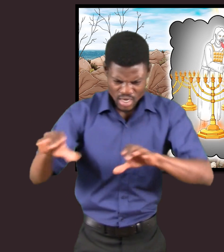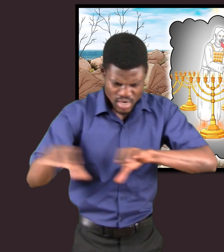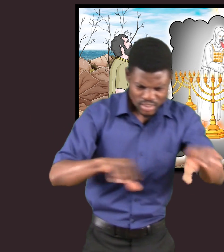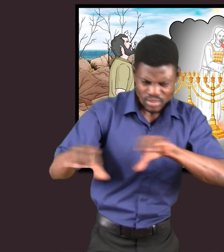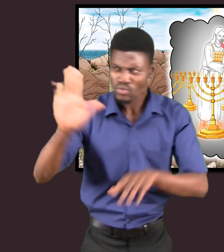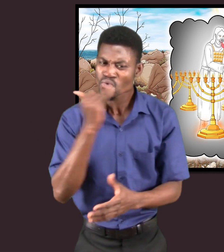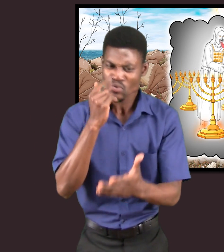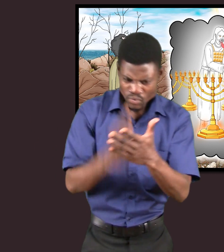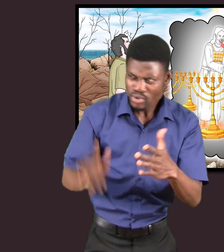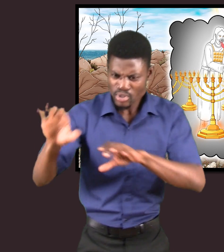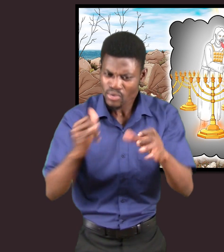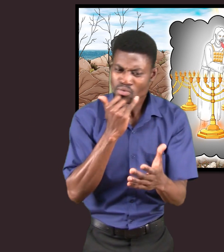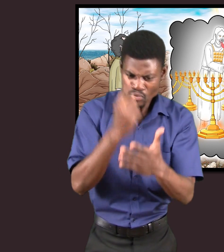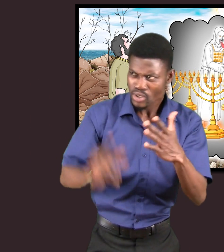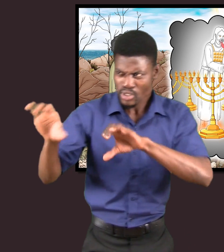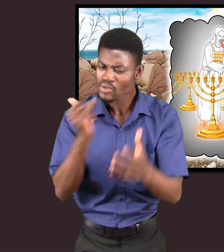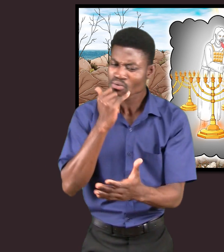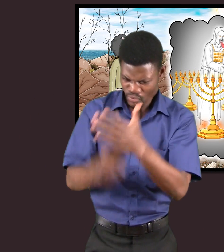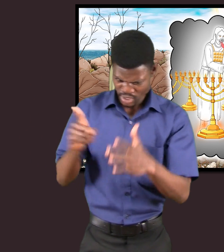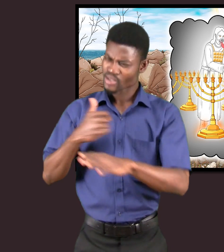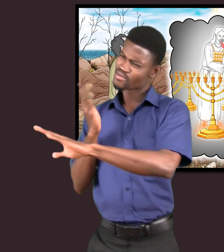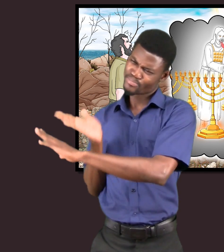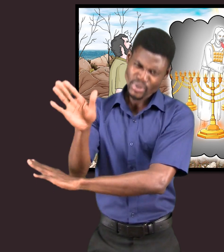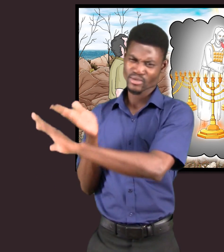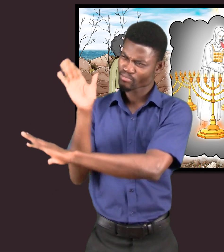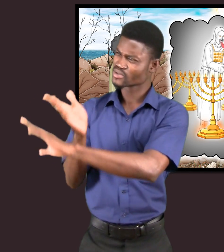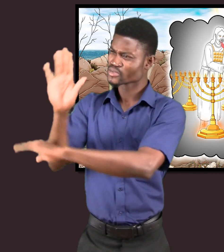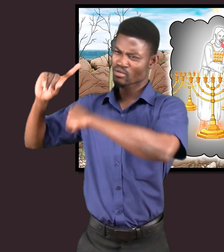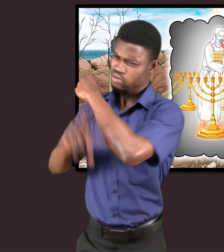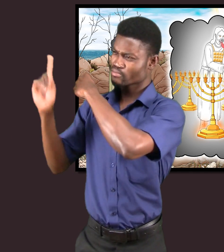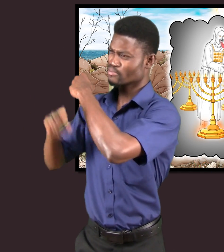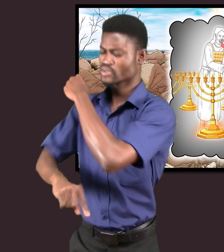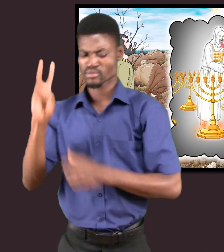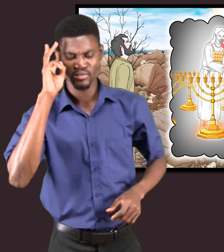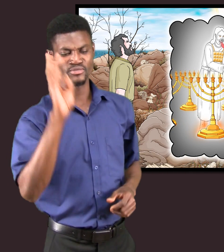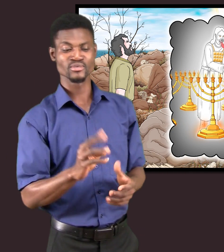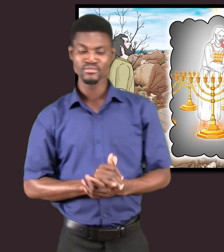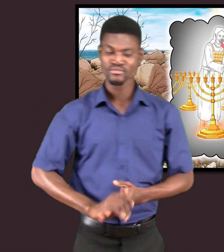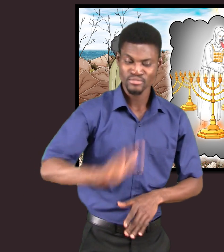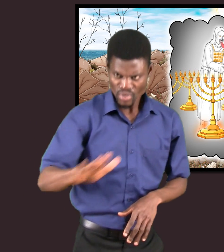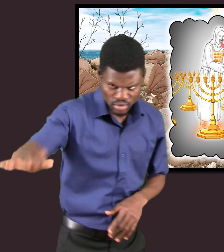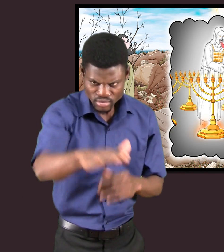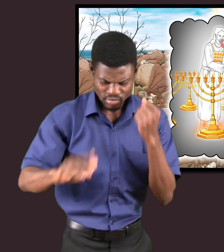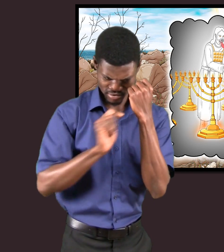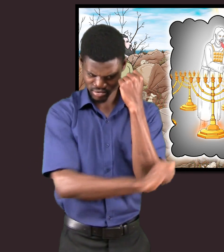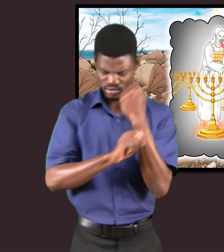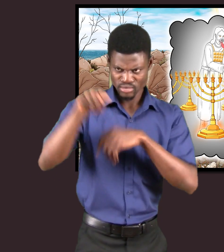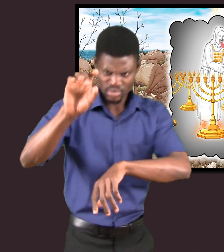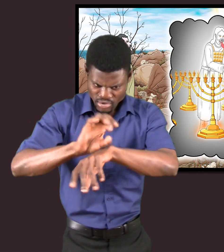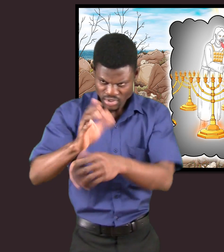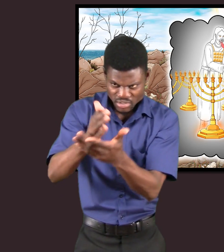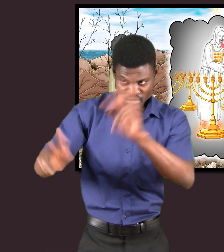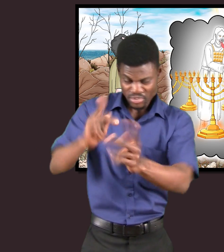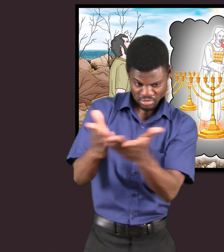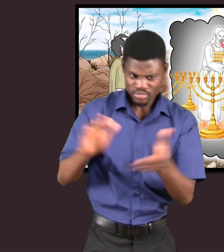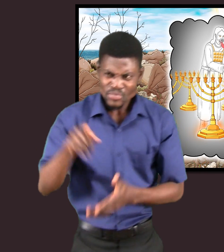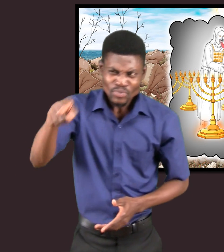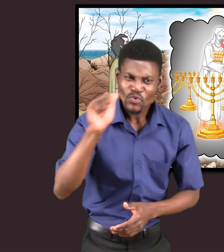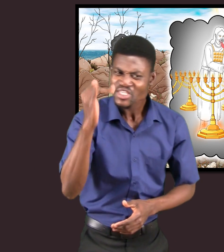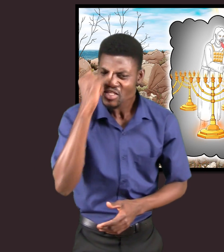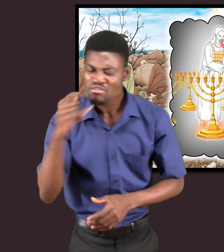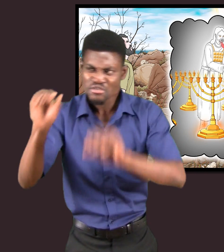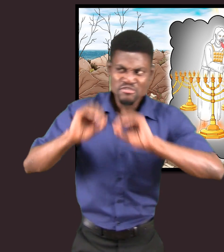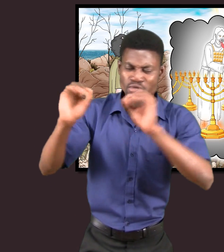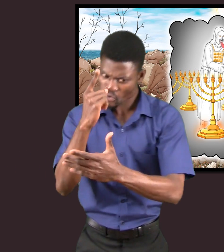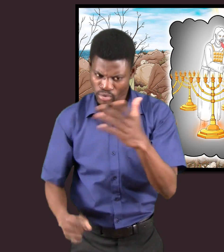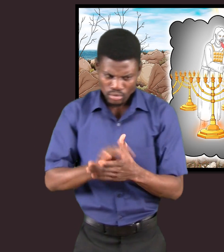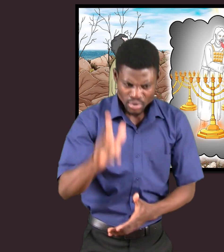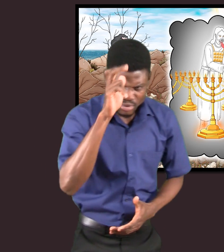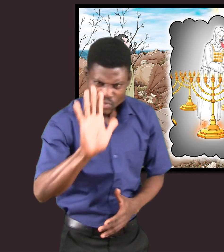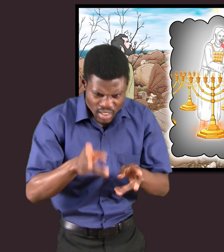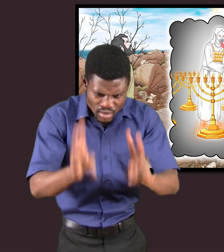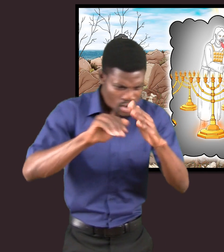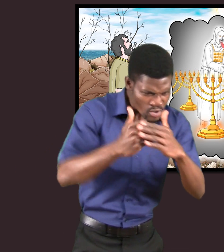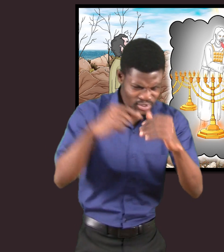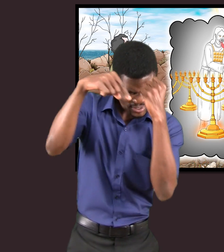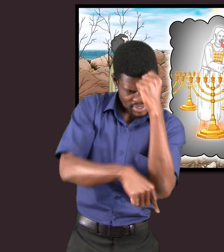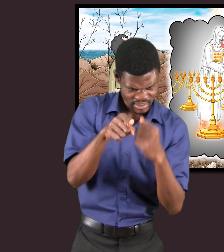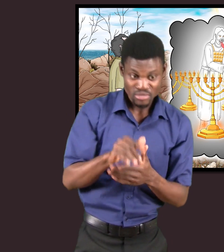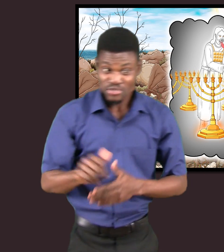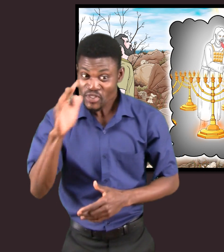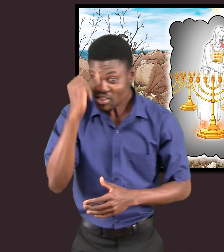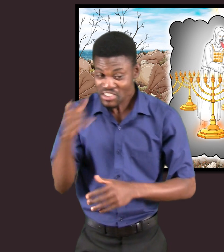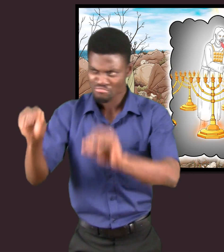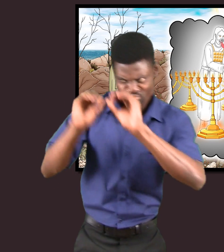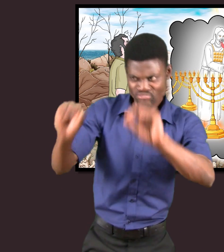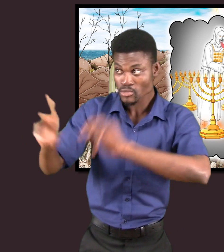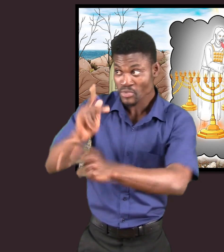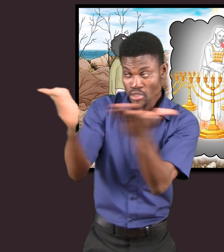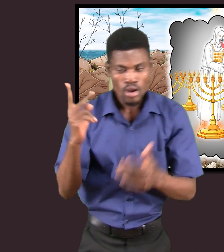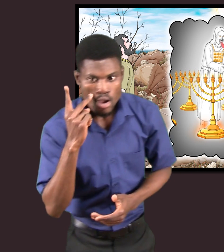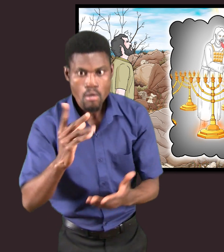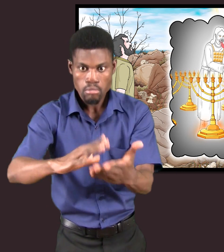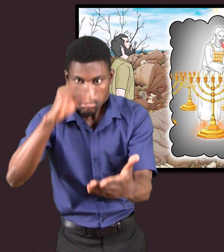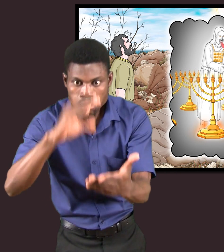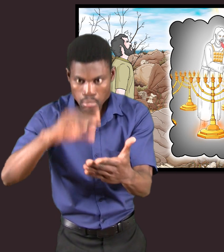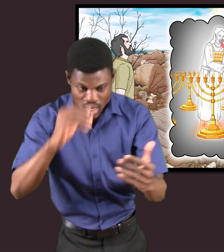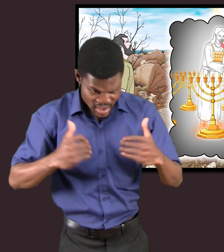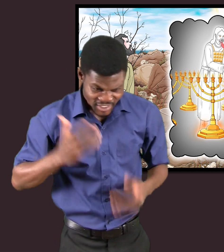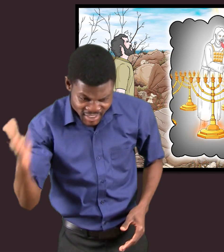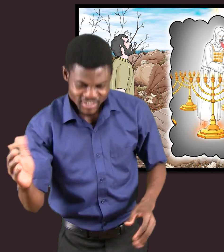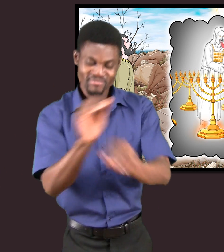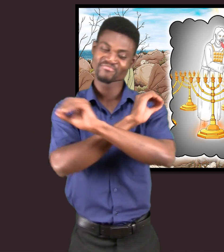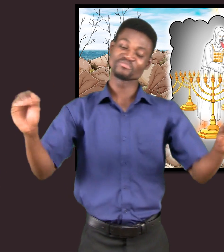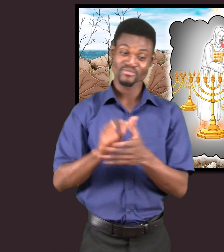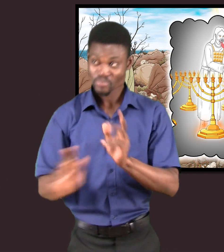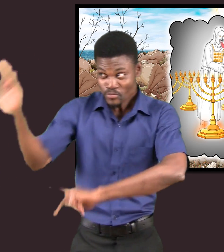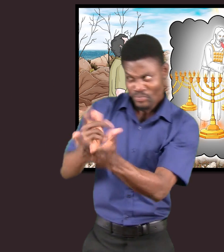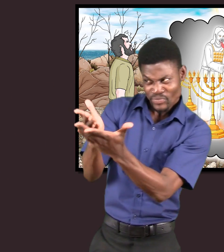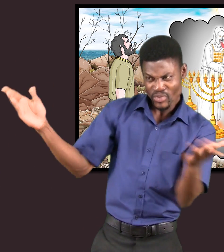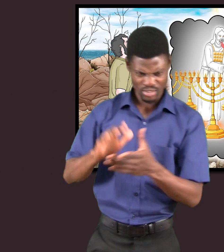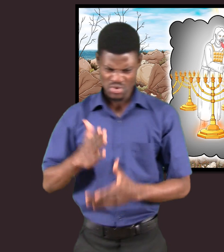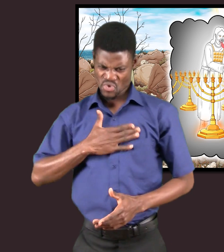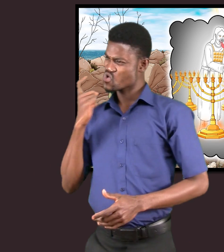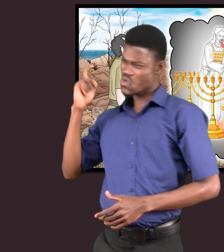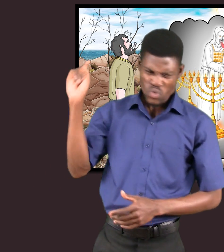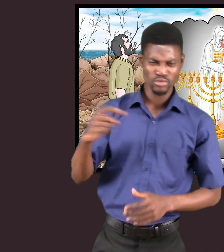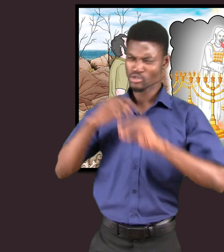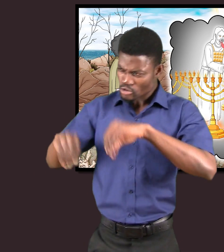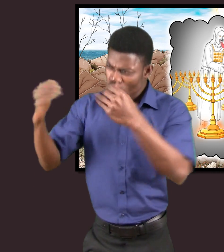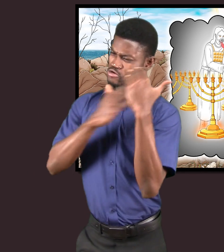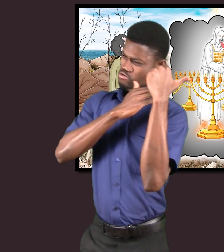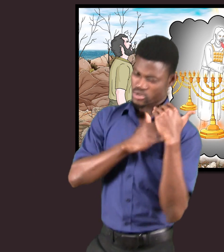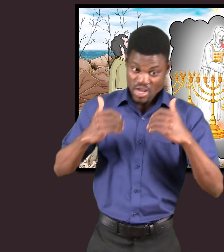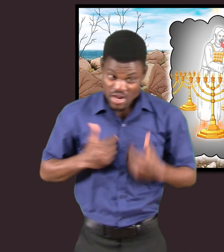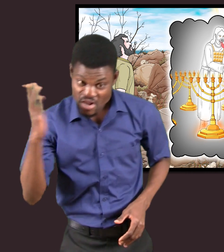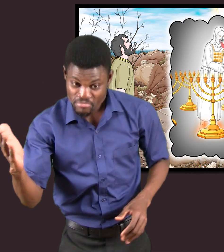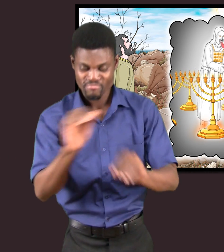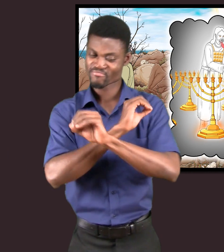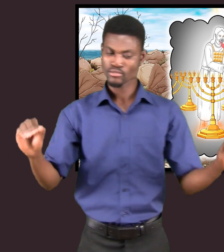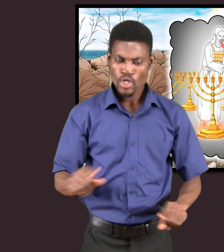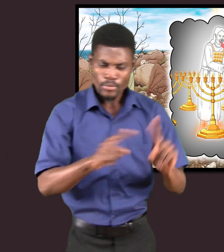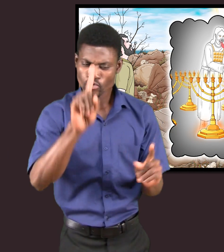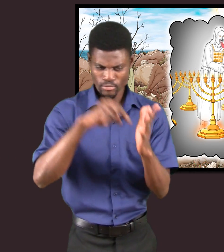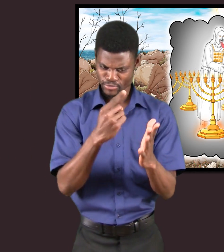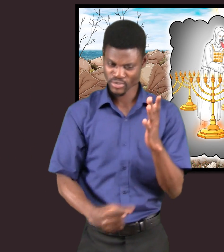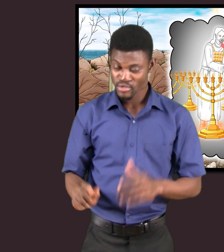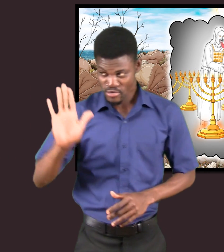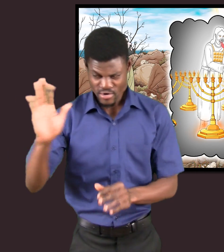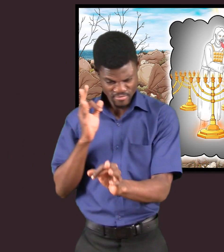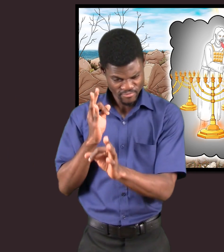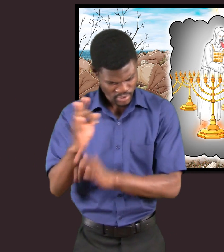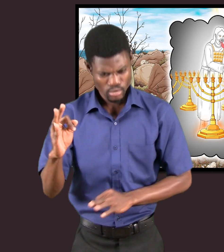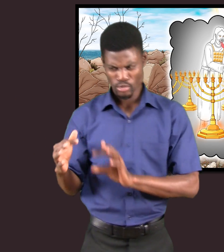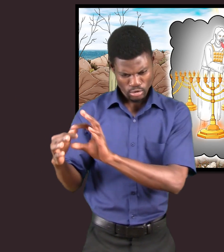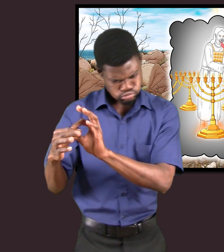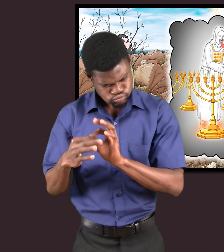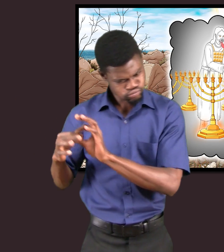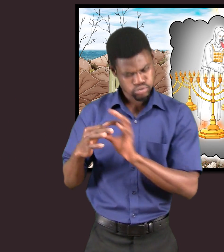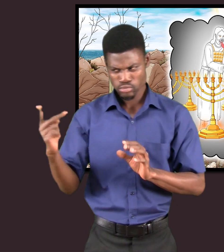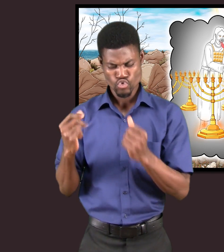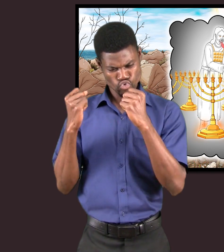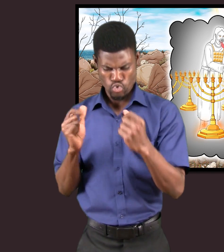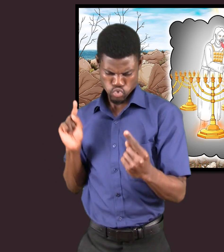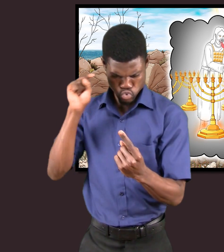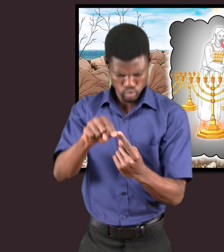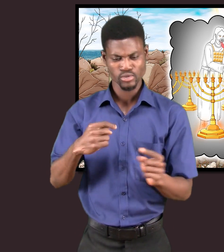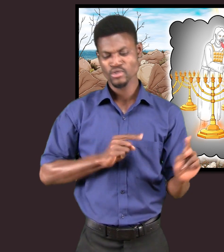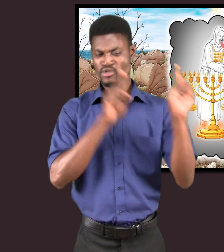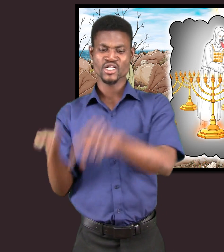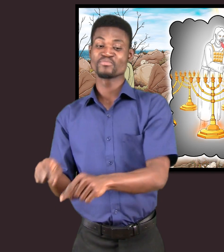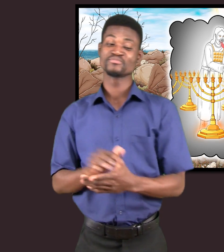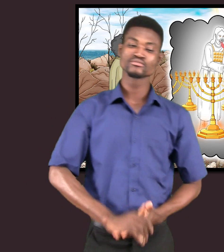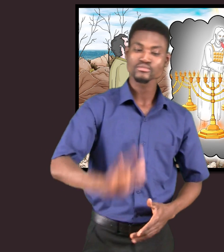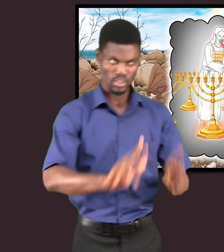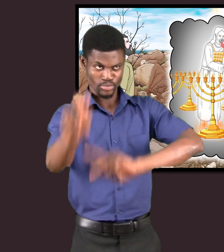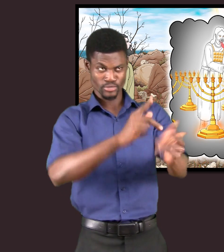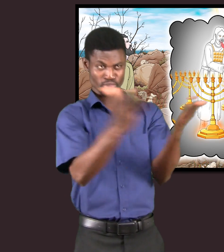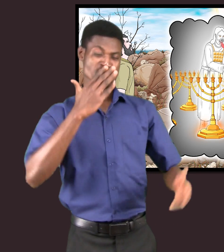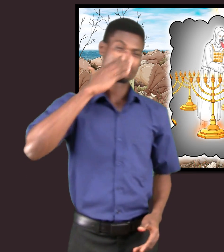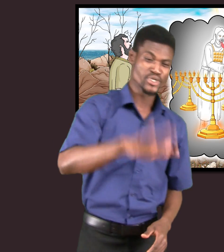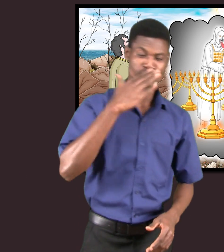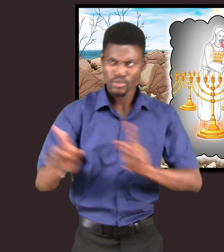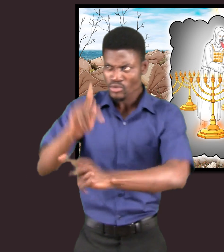But I say to the rest of you in Thyatira, who do not hold to her teaching and have not learned the so-called deep things of Satan: I will place no further burden upon you.